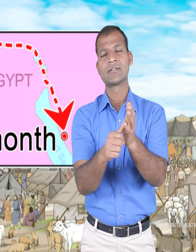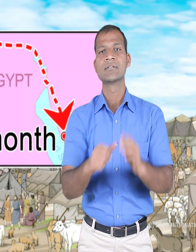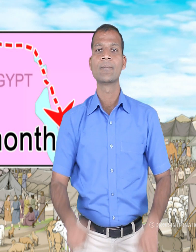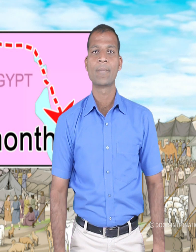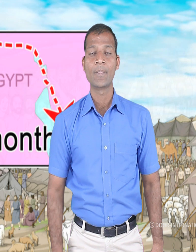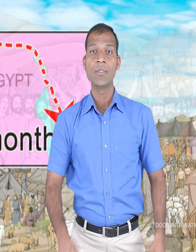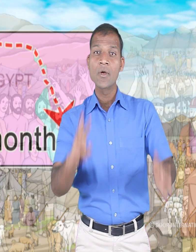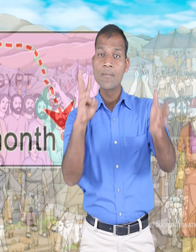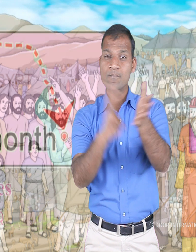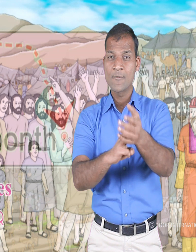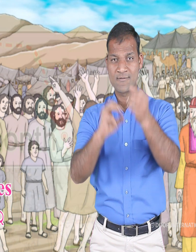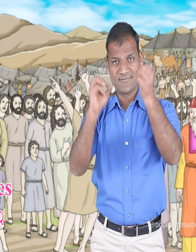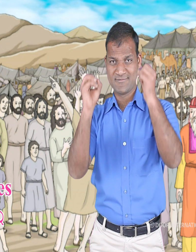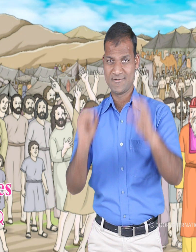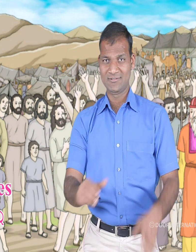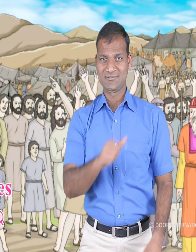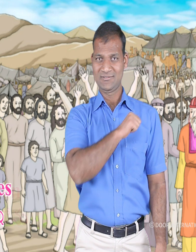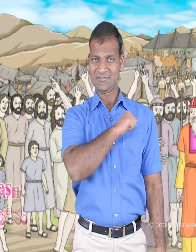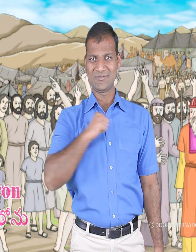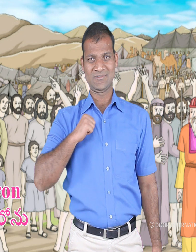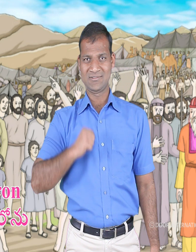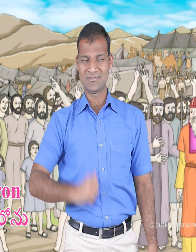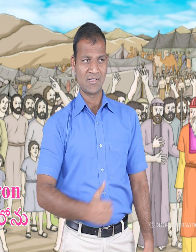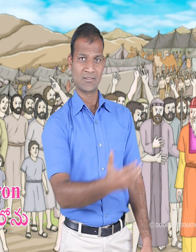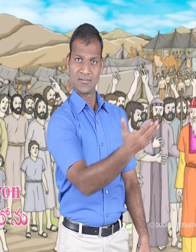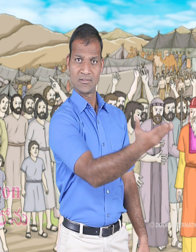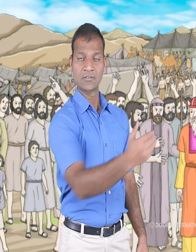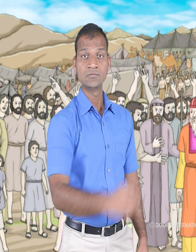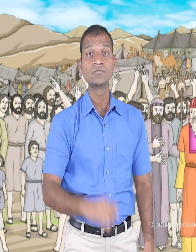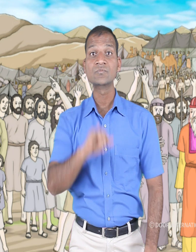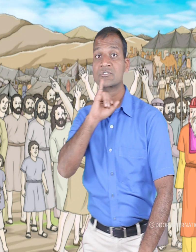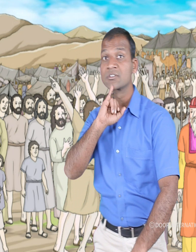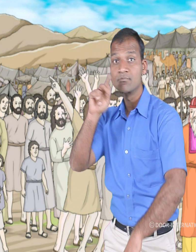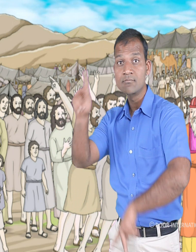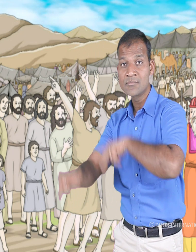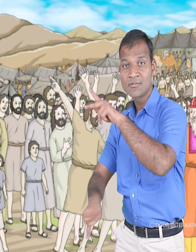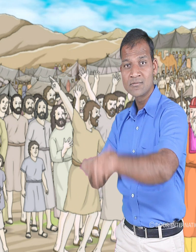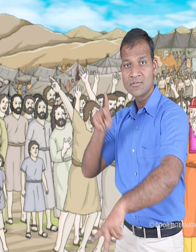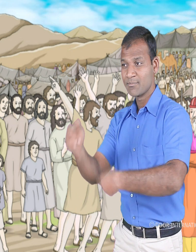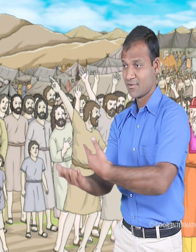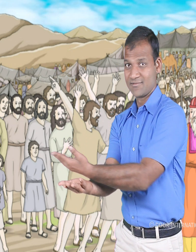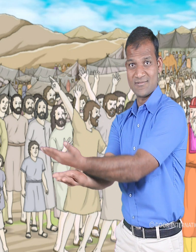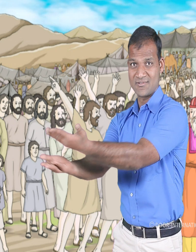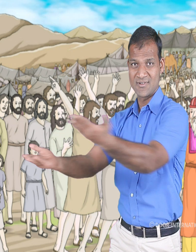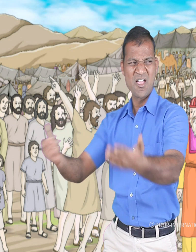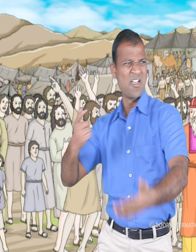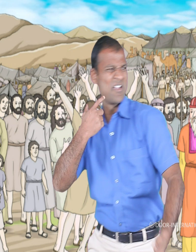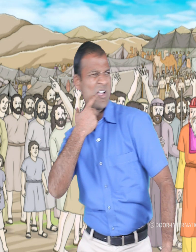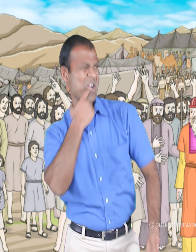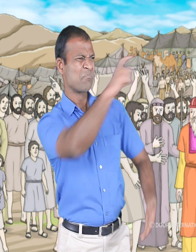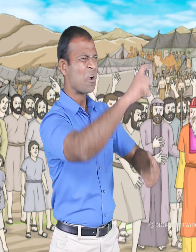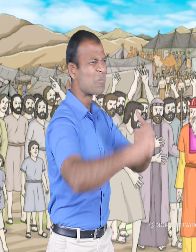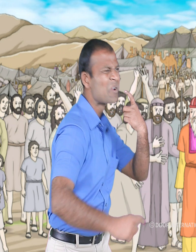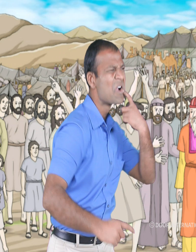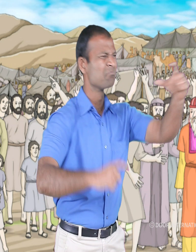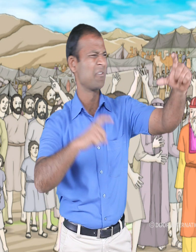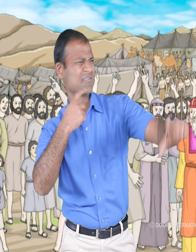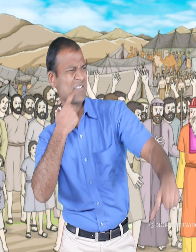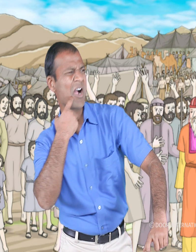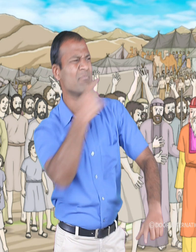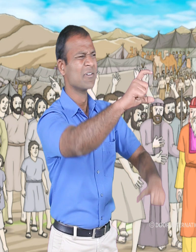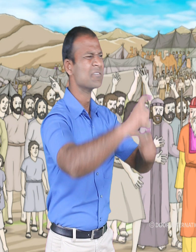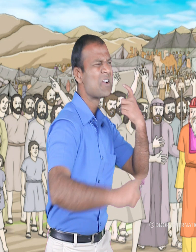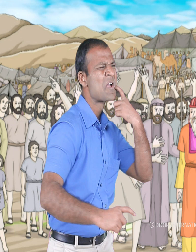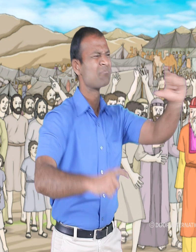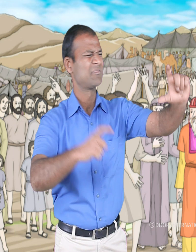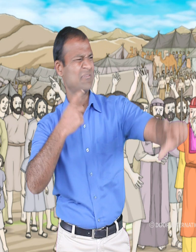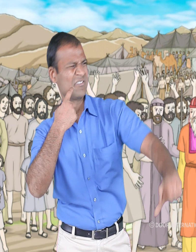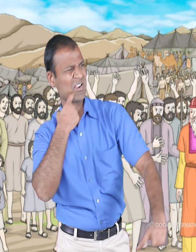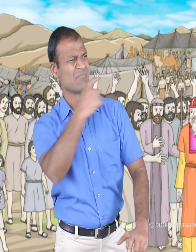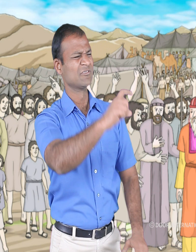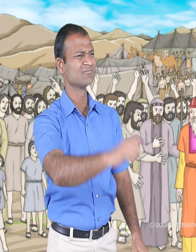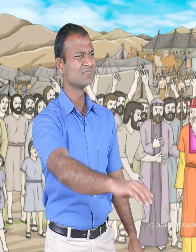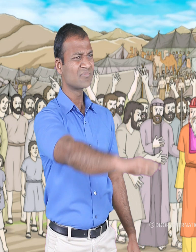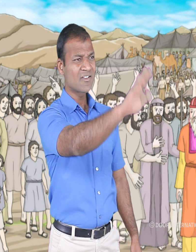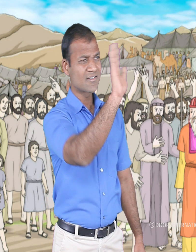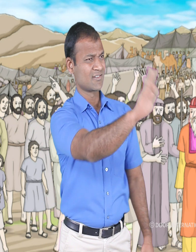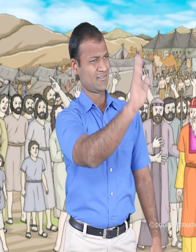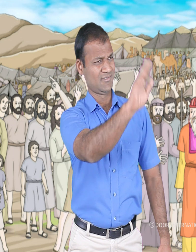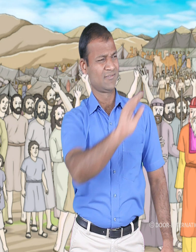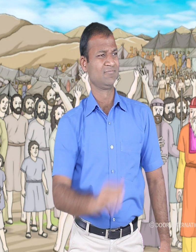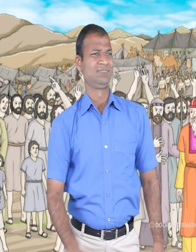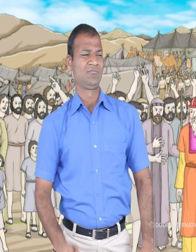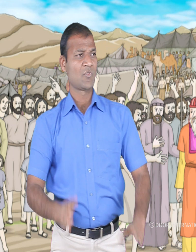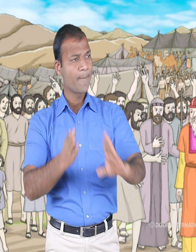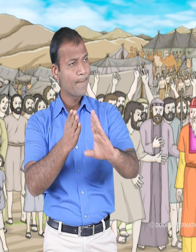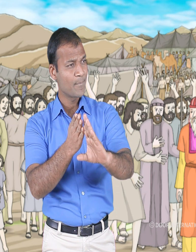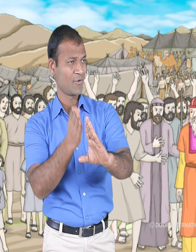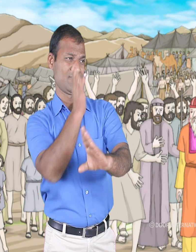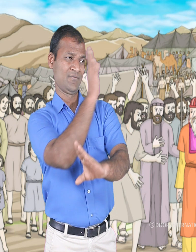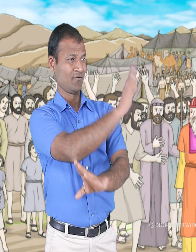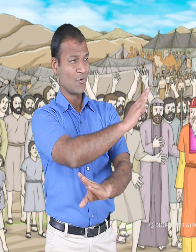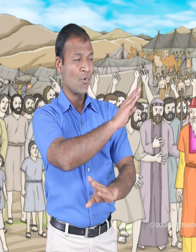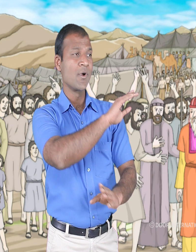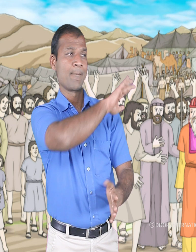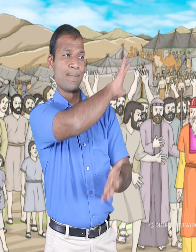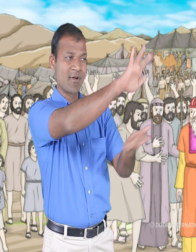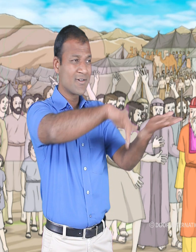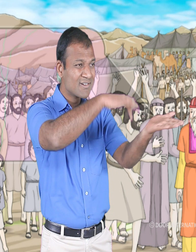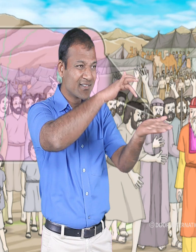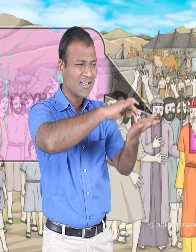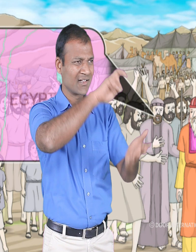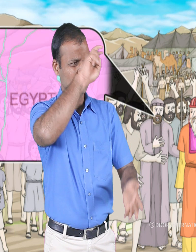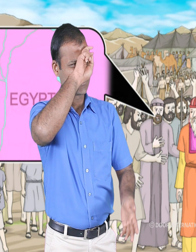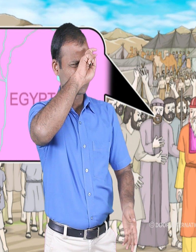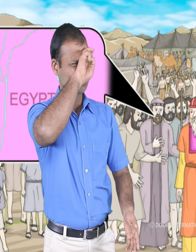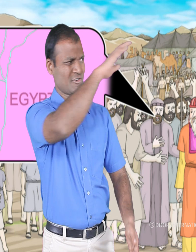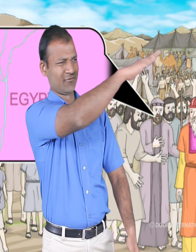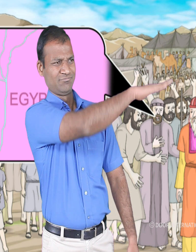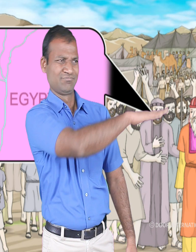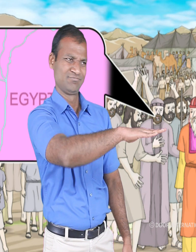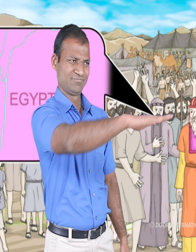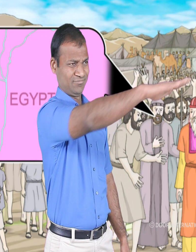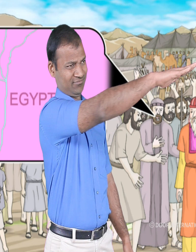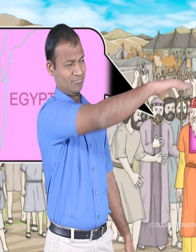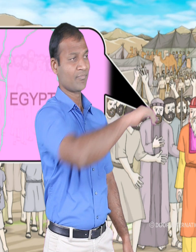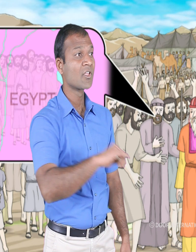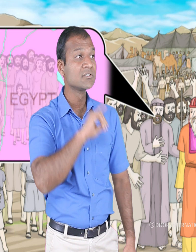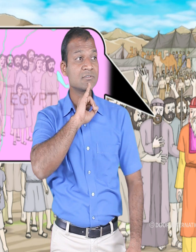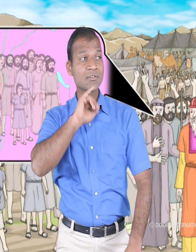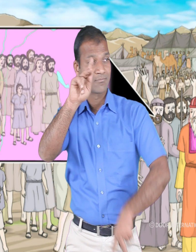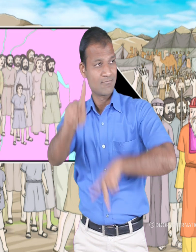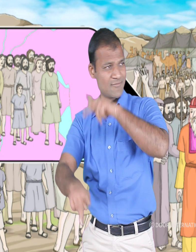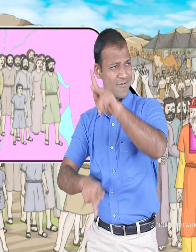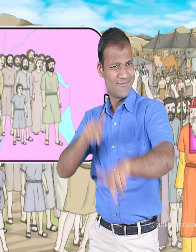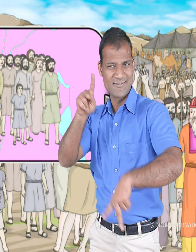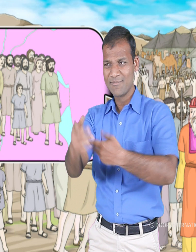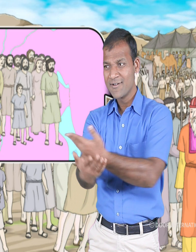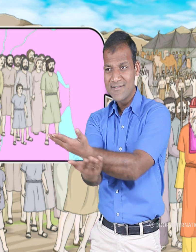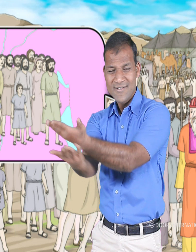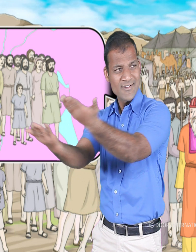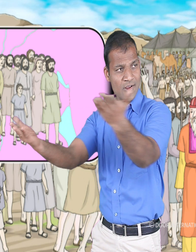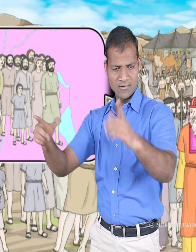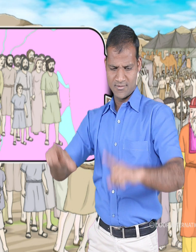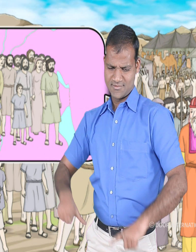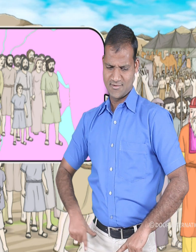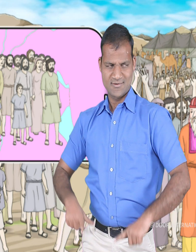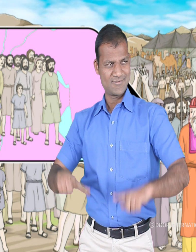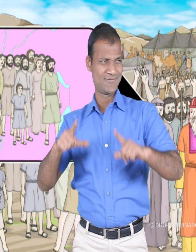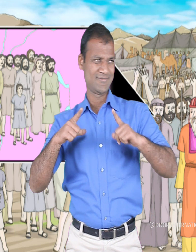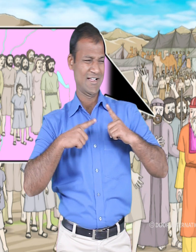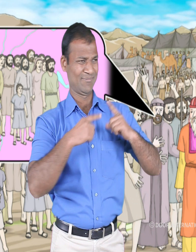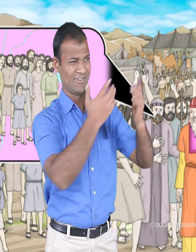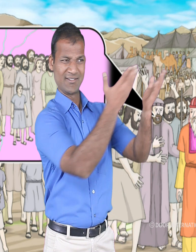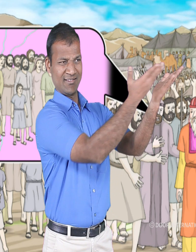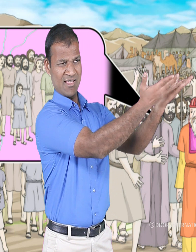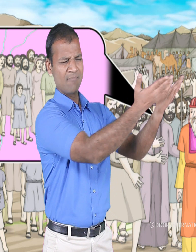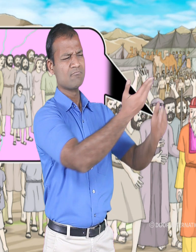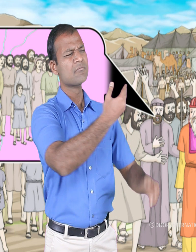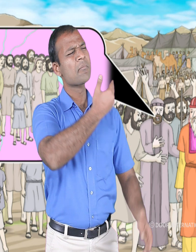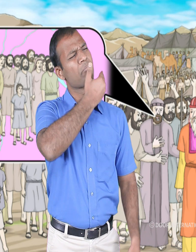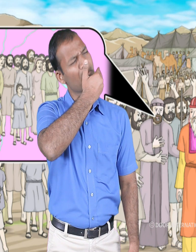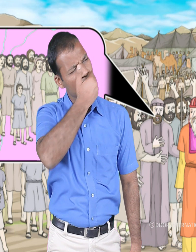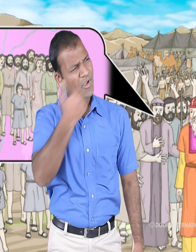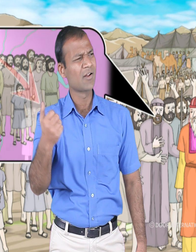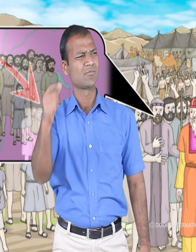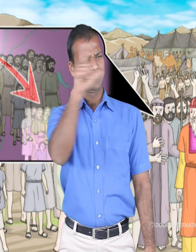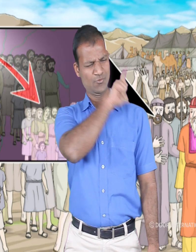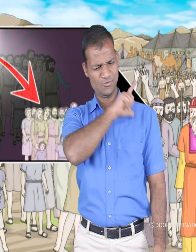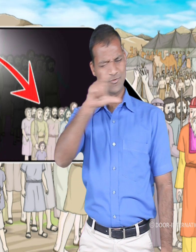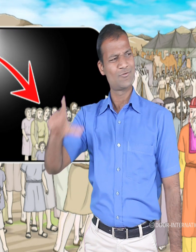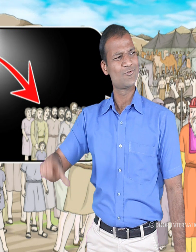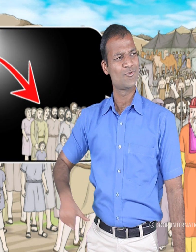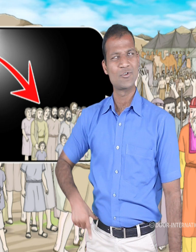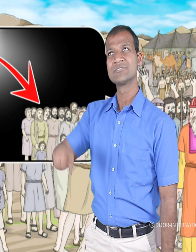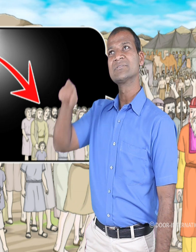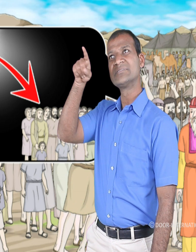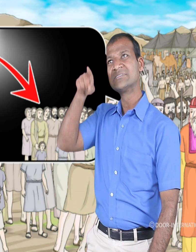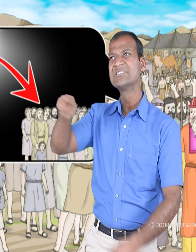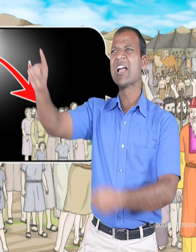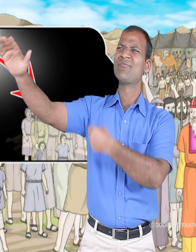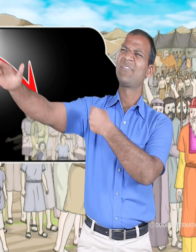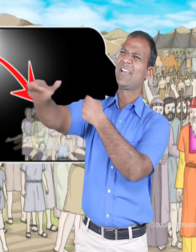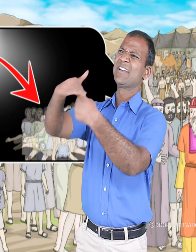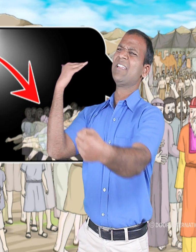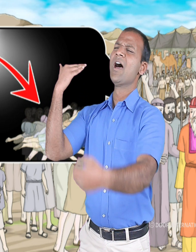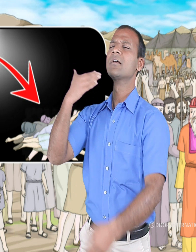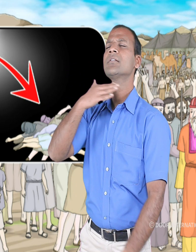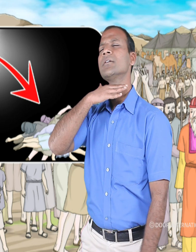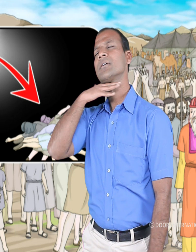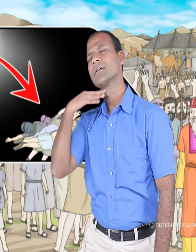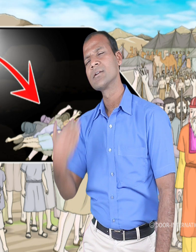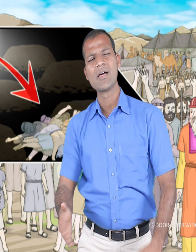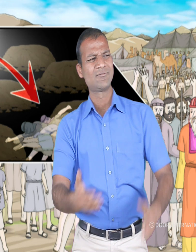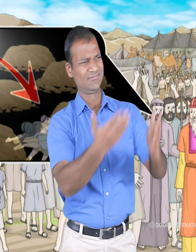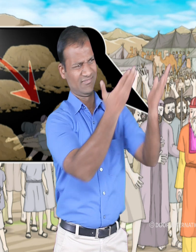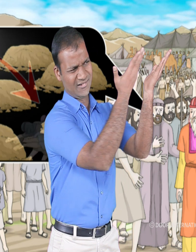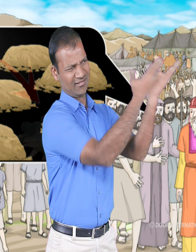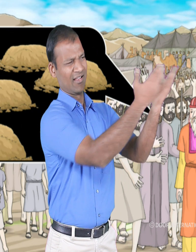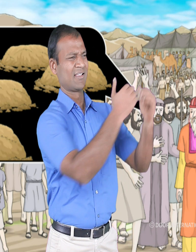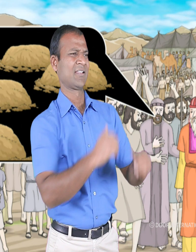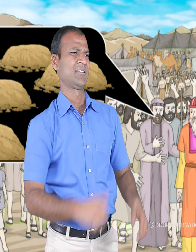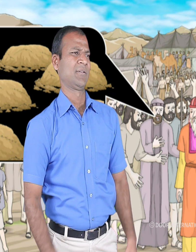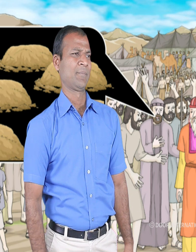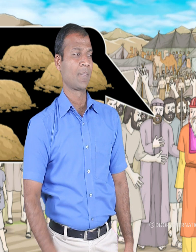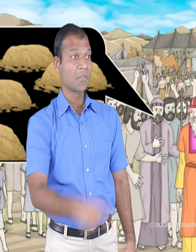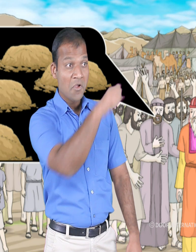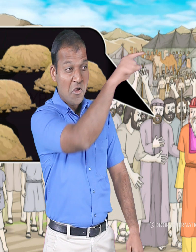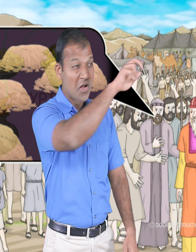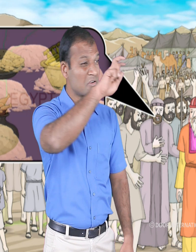And there in the desert they all grumbled against Moses and Aaron. “If only we had died by the LORD’s hand in the land of Egypt!” they said.